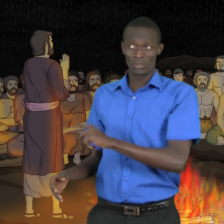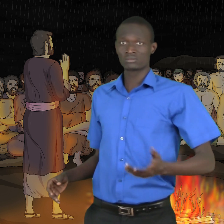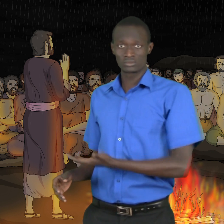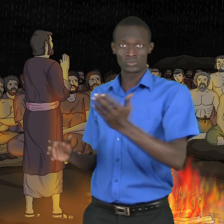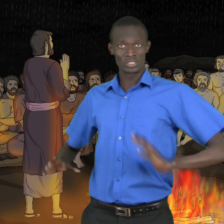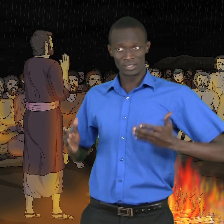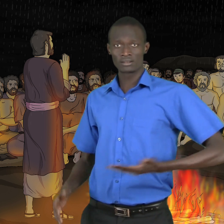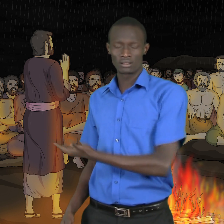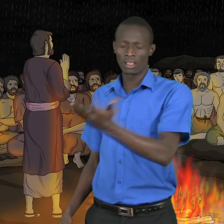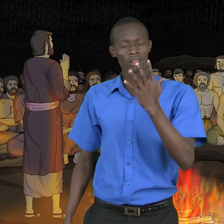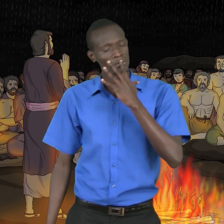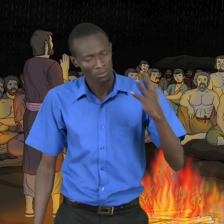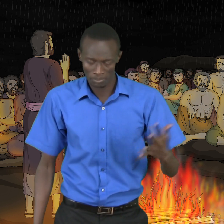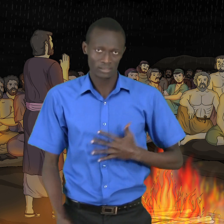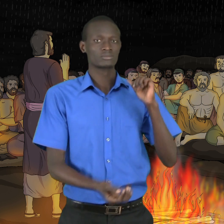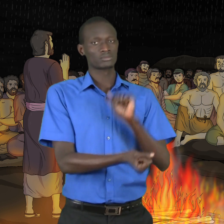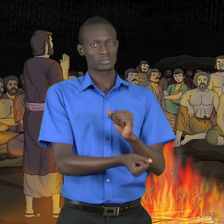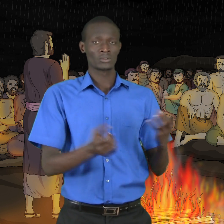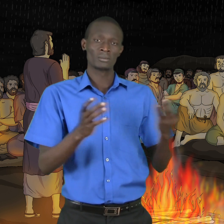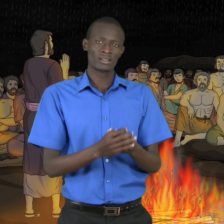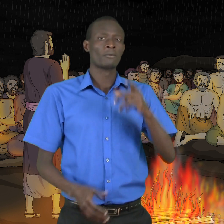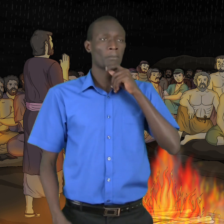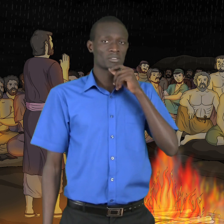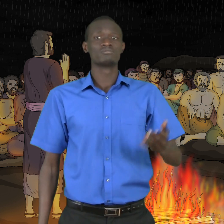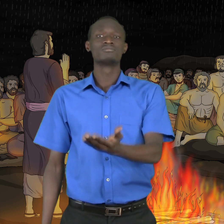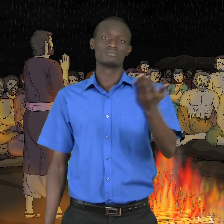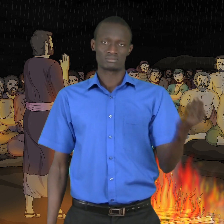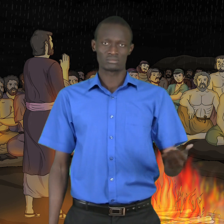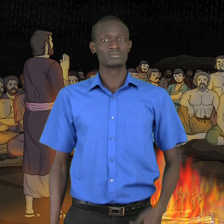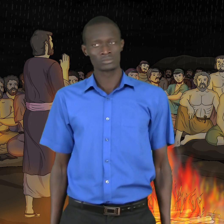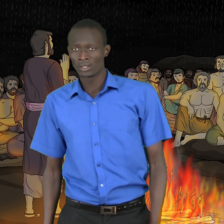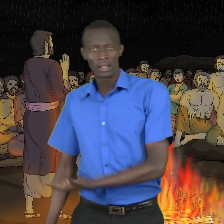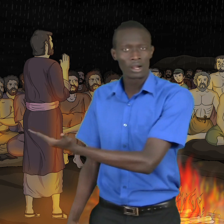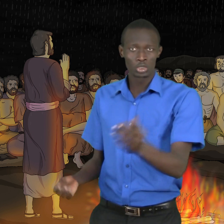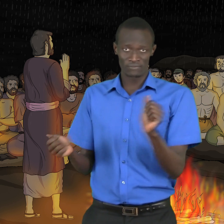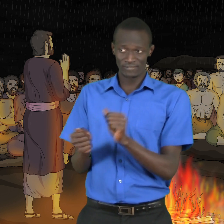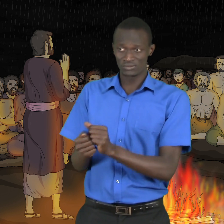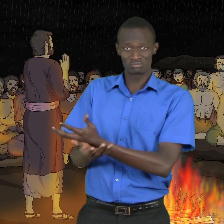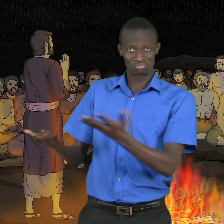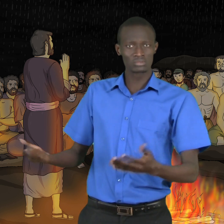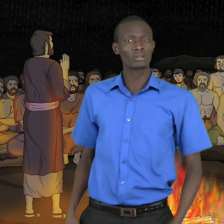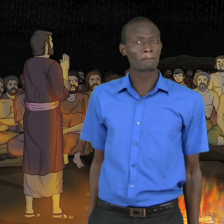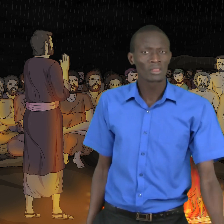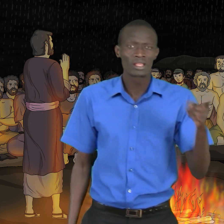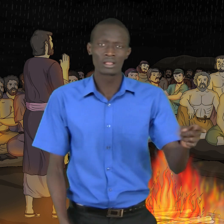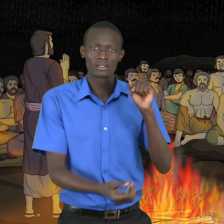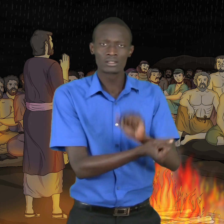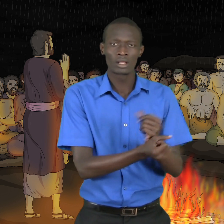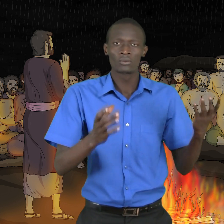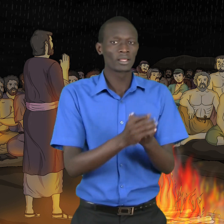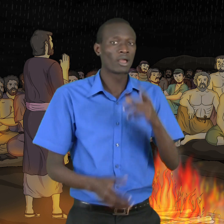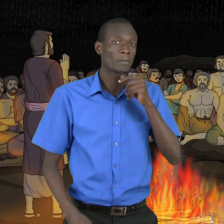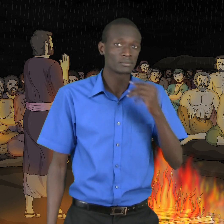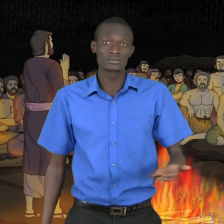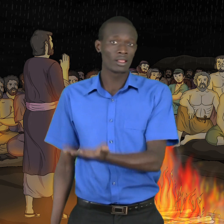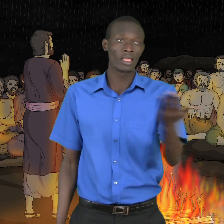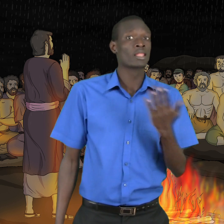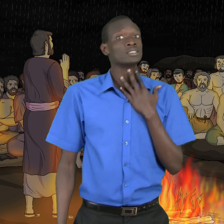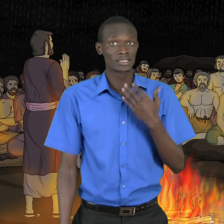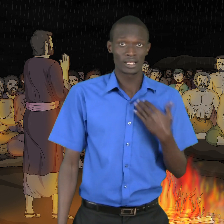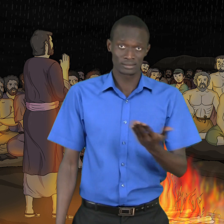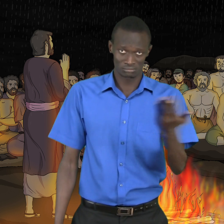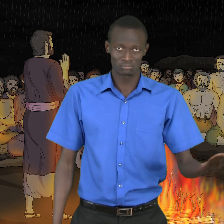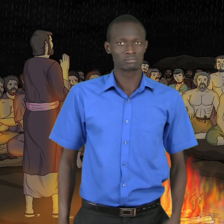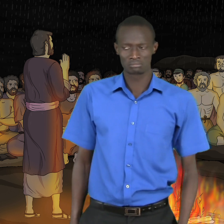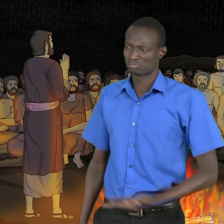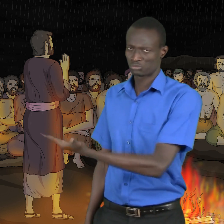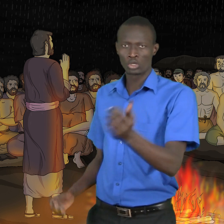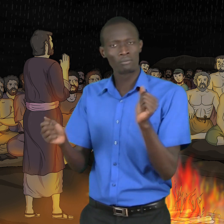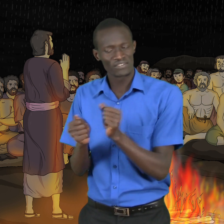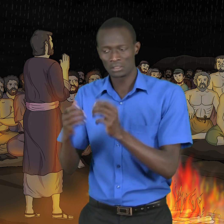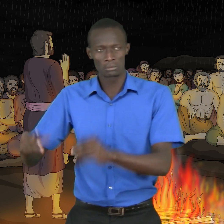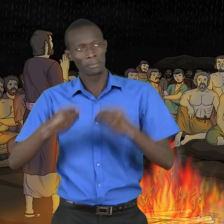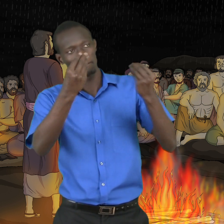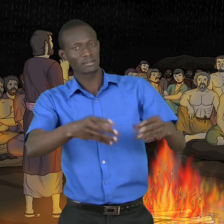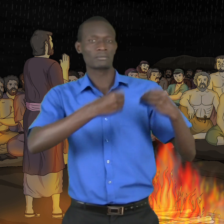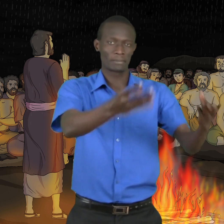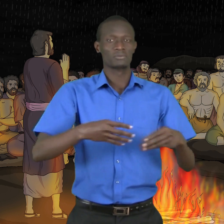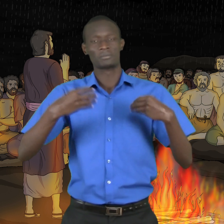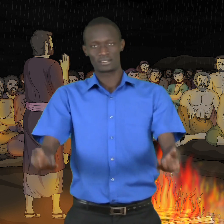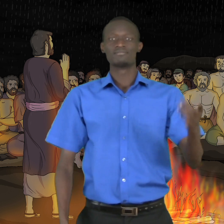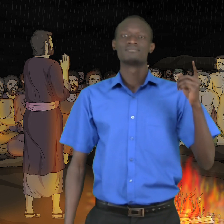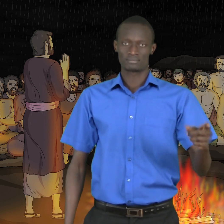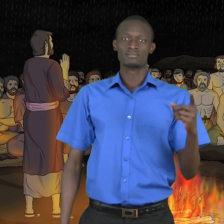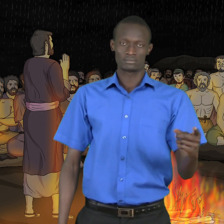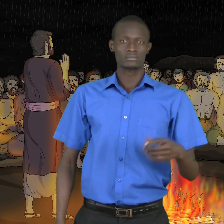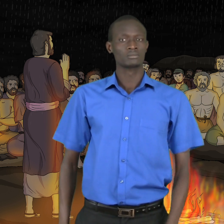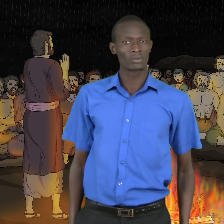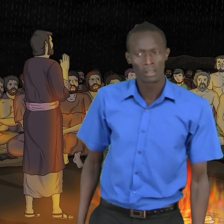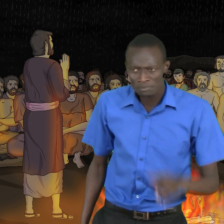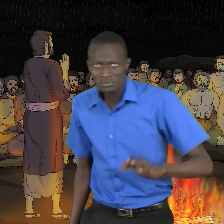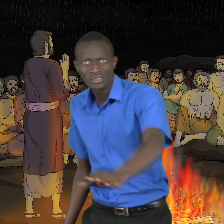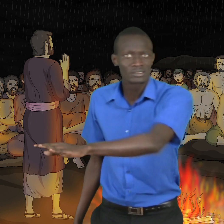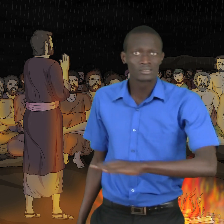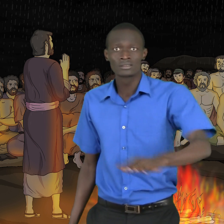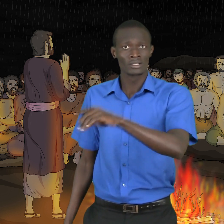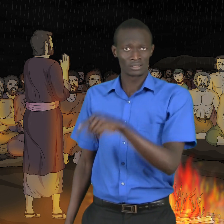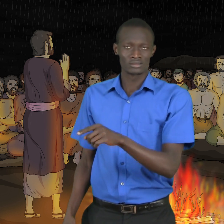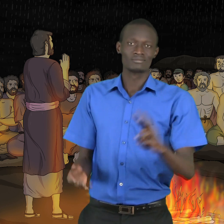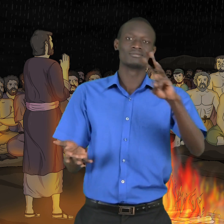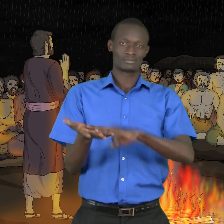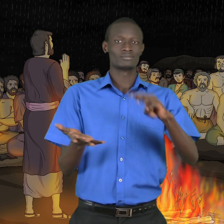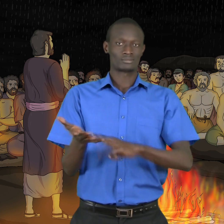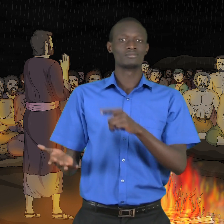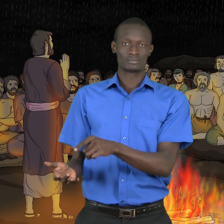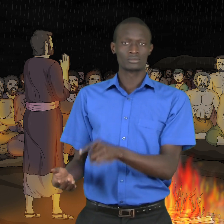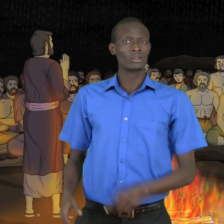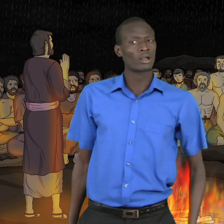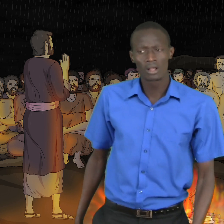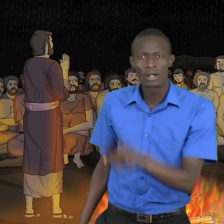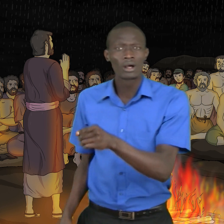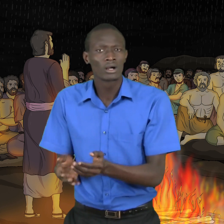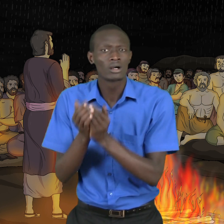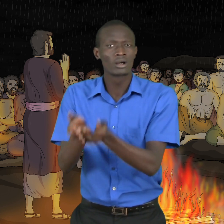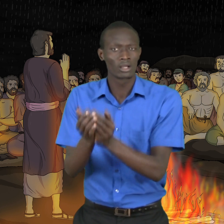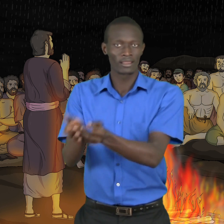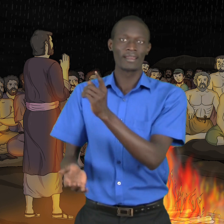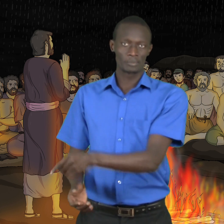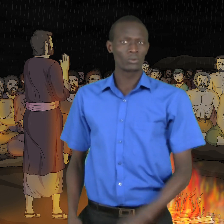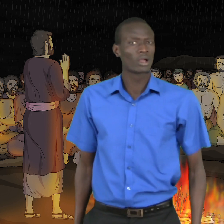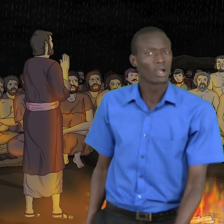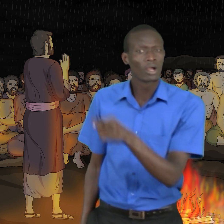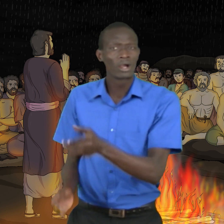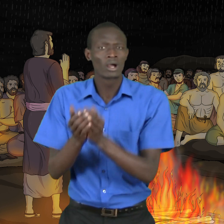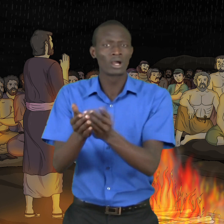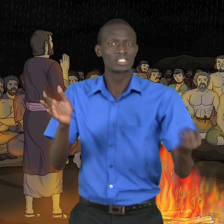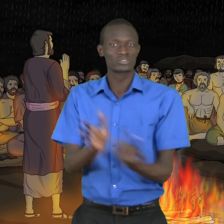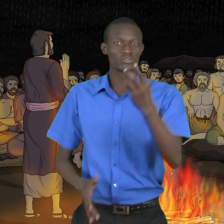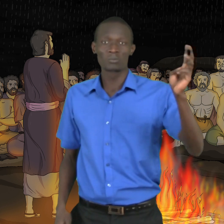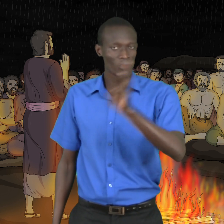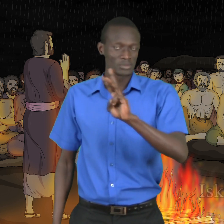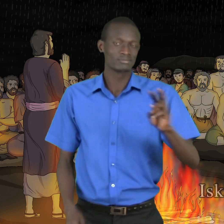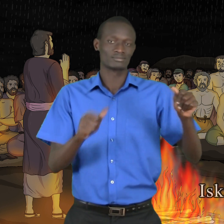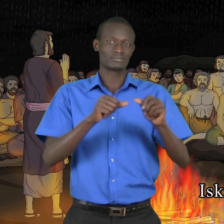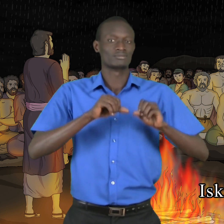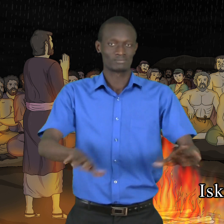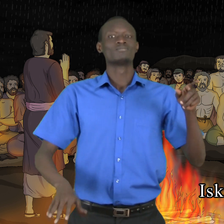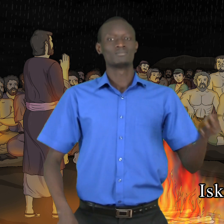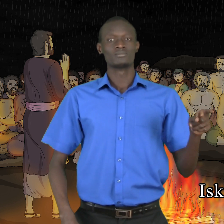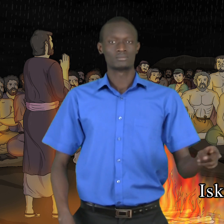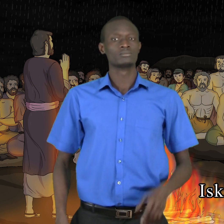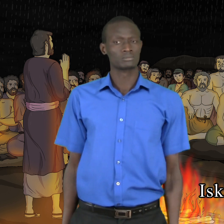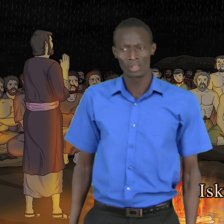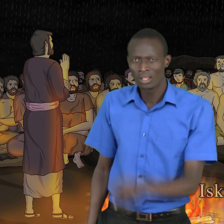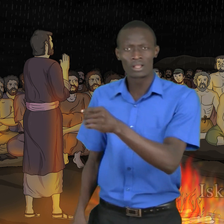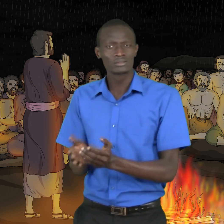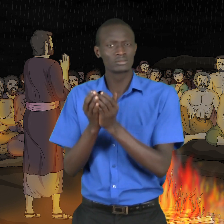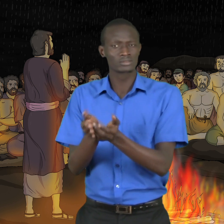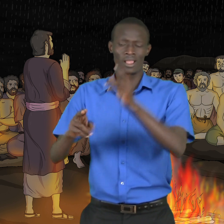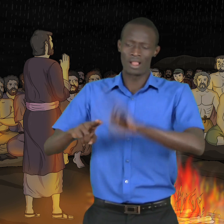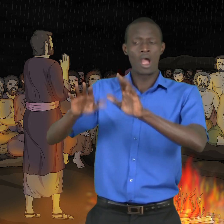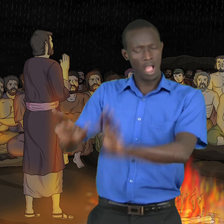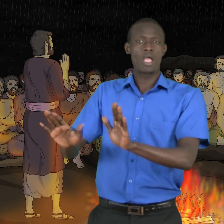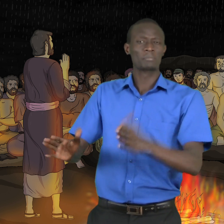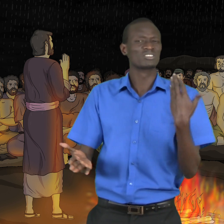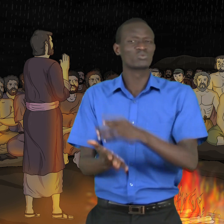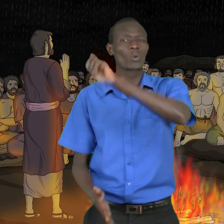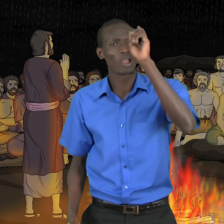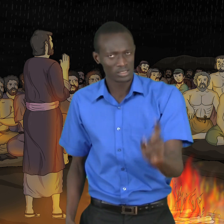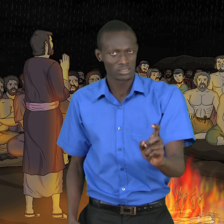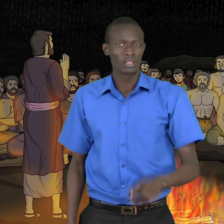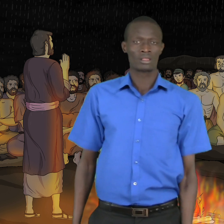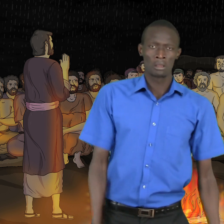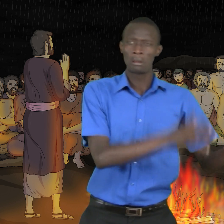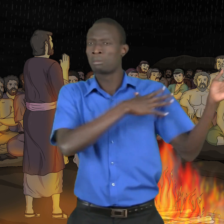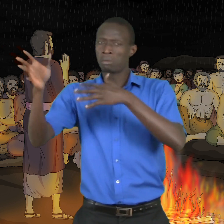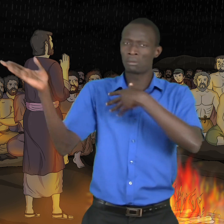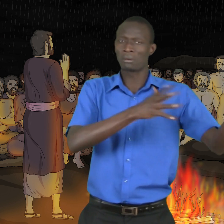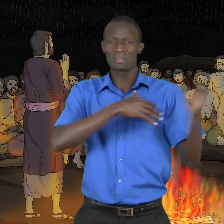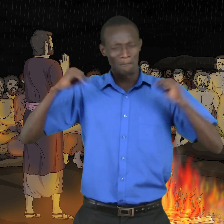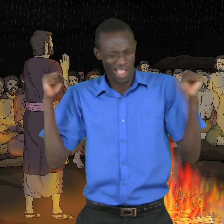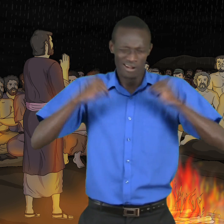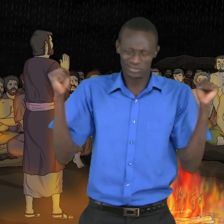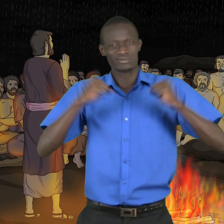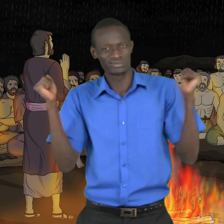The islanders honored us in many ways and supplied our needs when we were ready to sail.